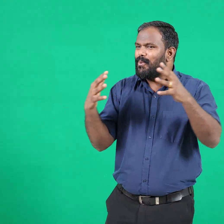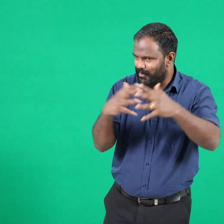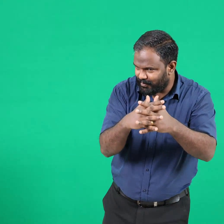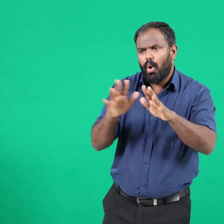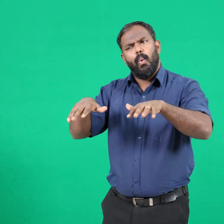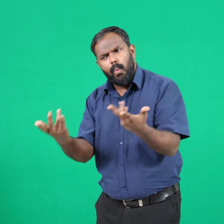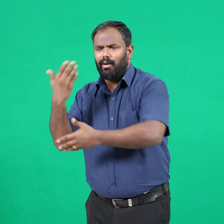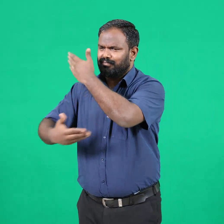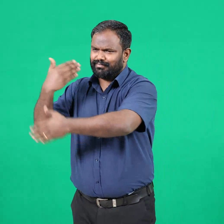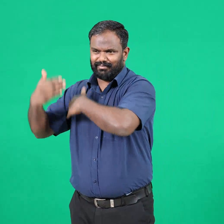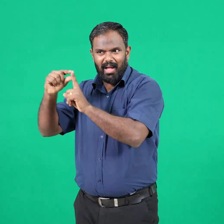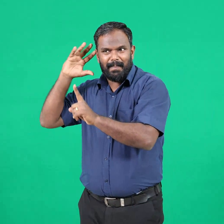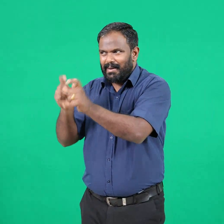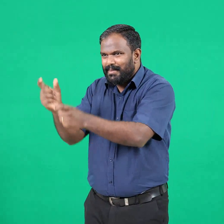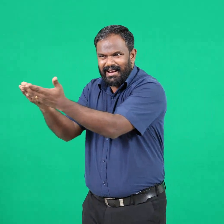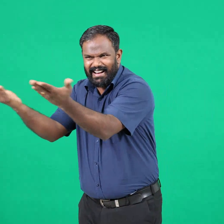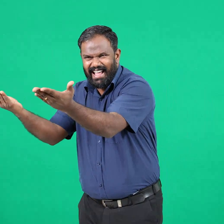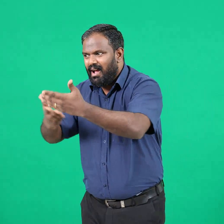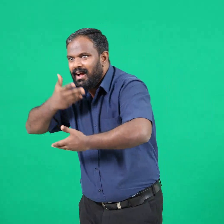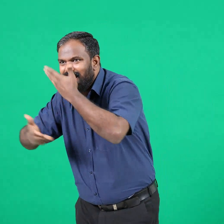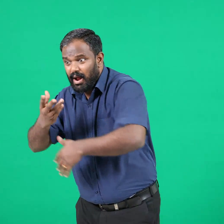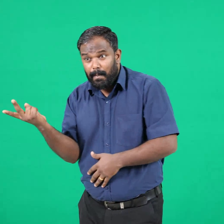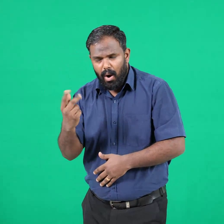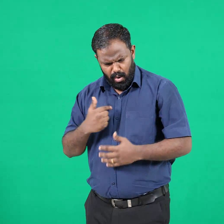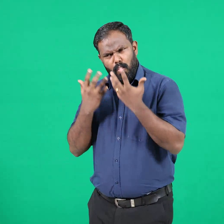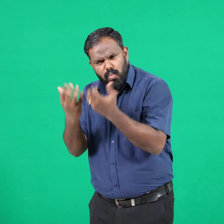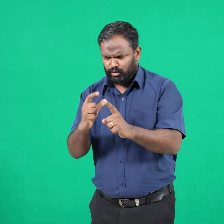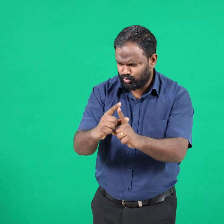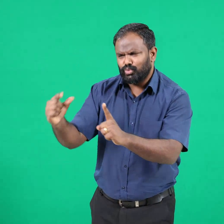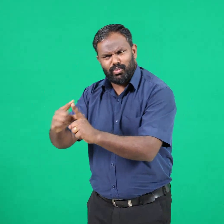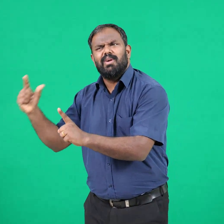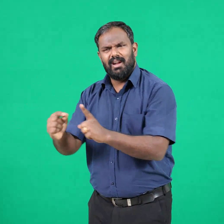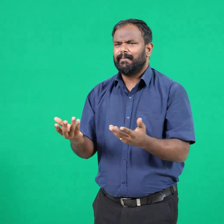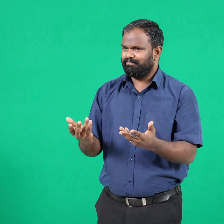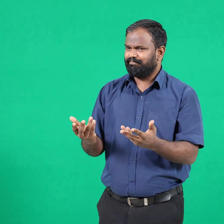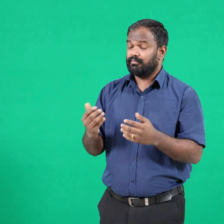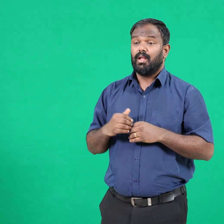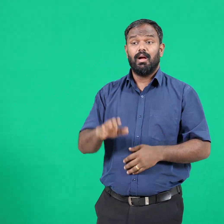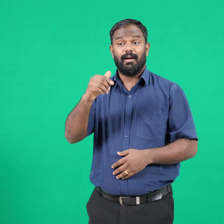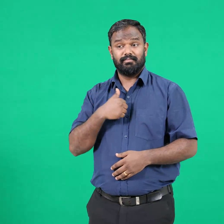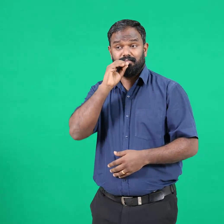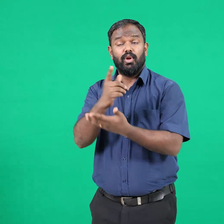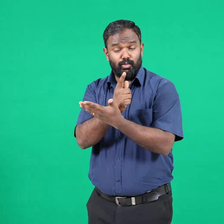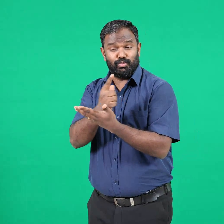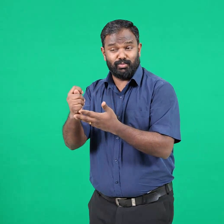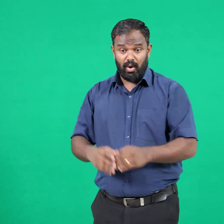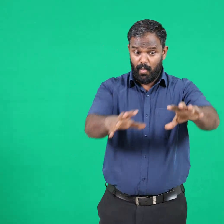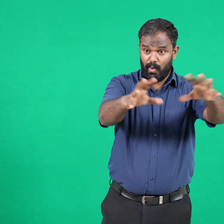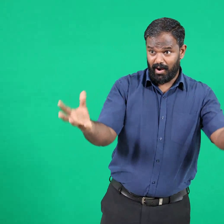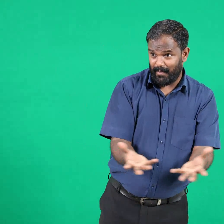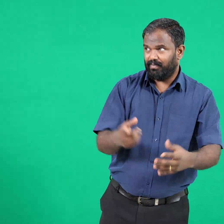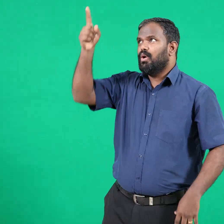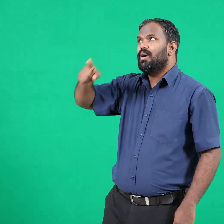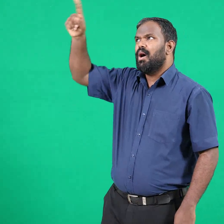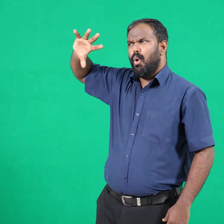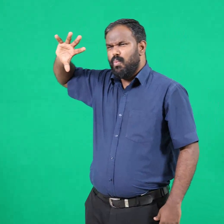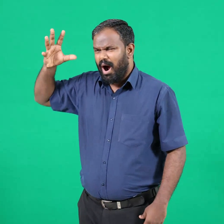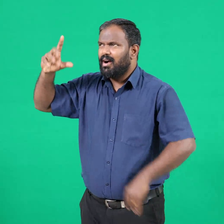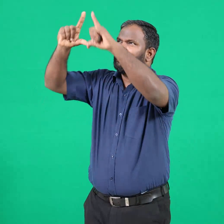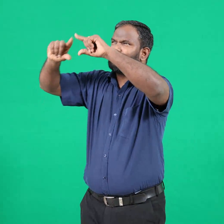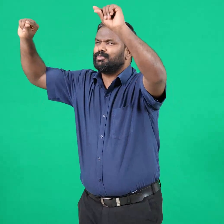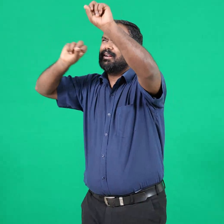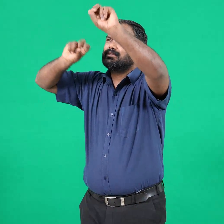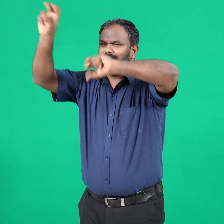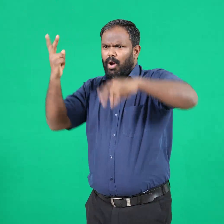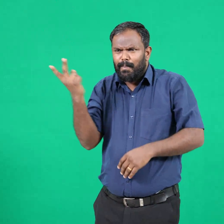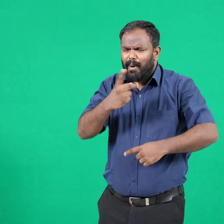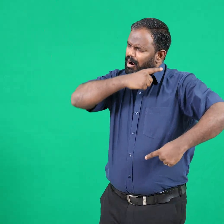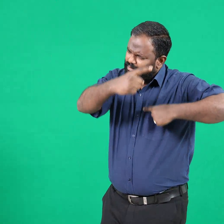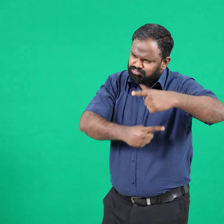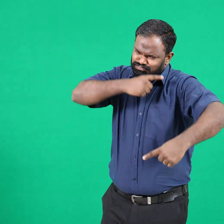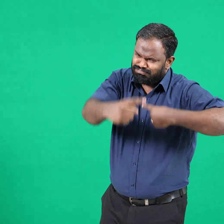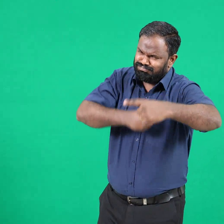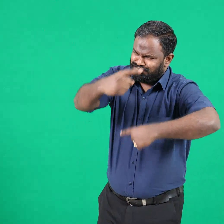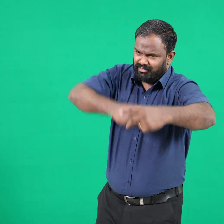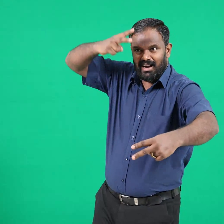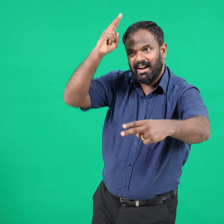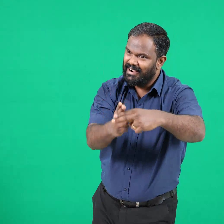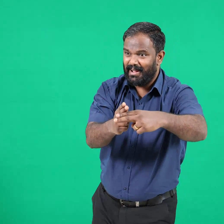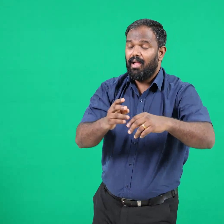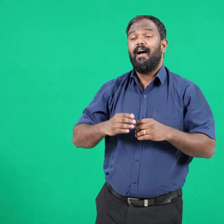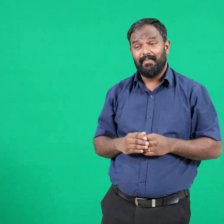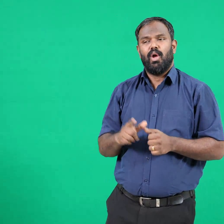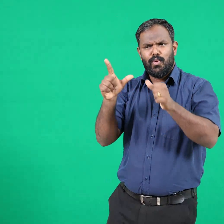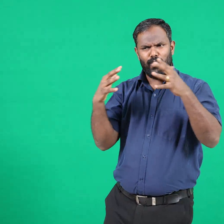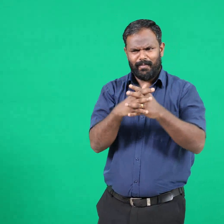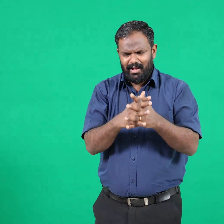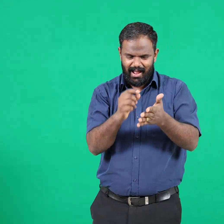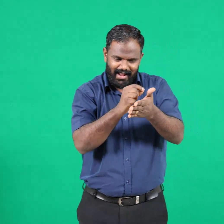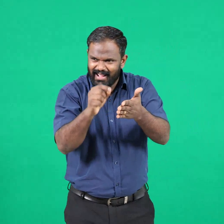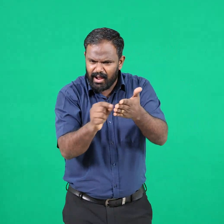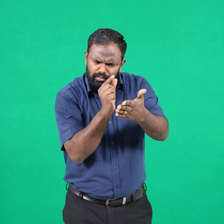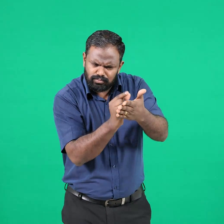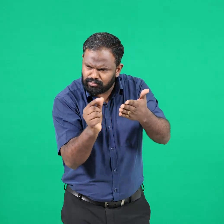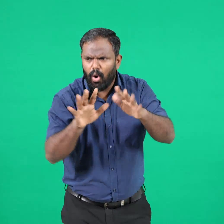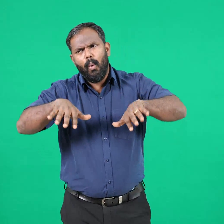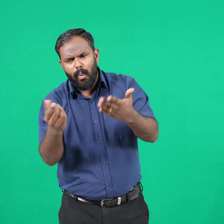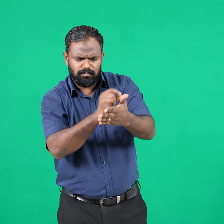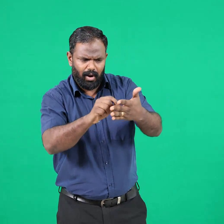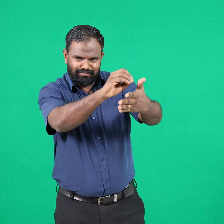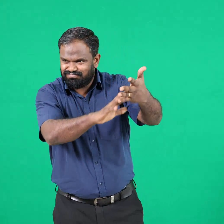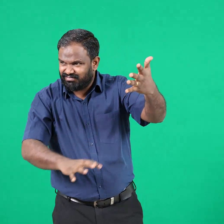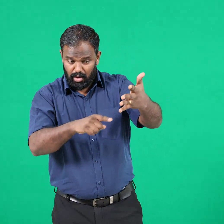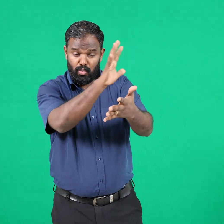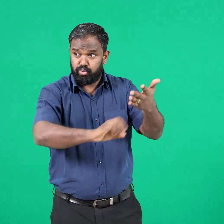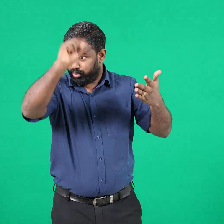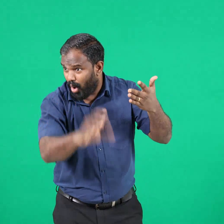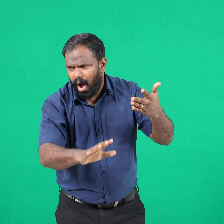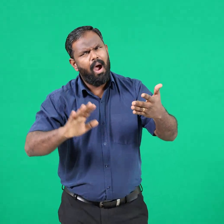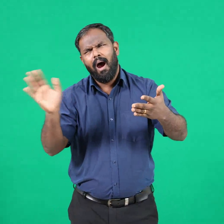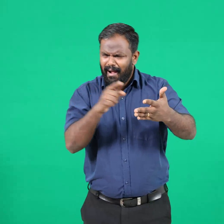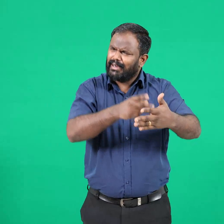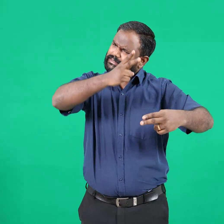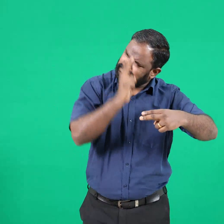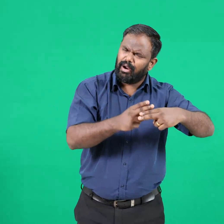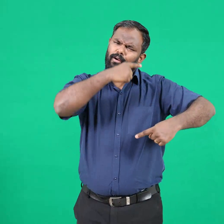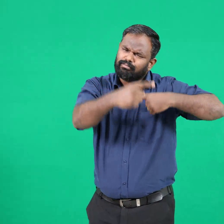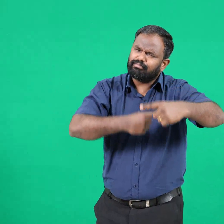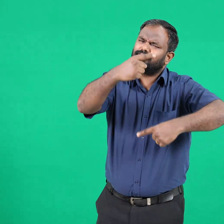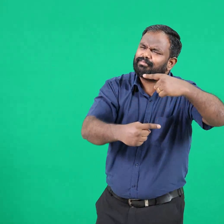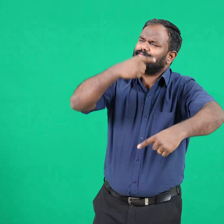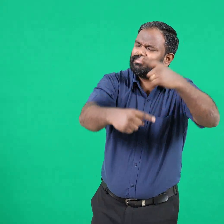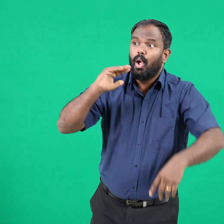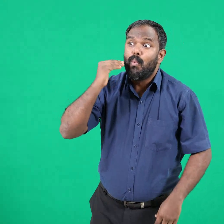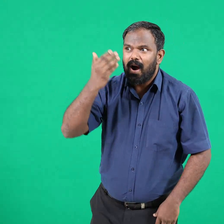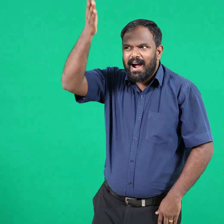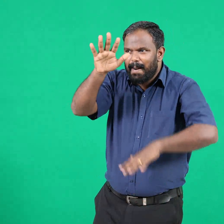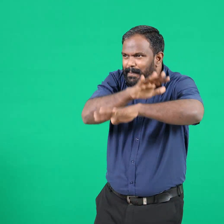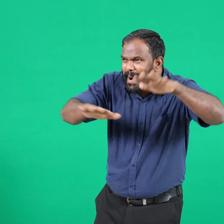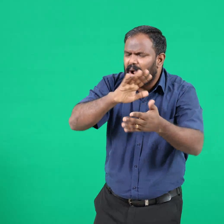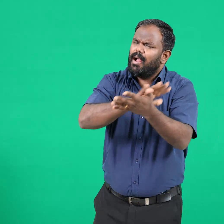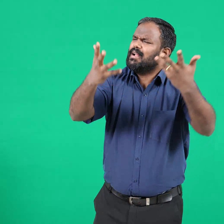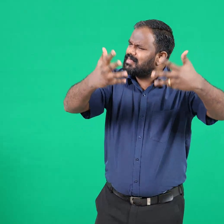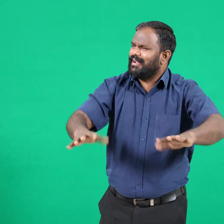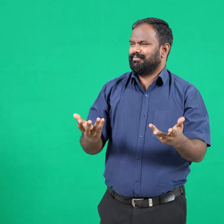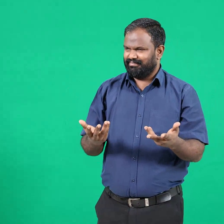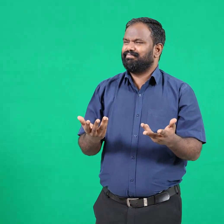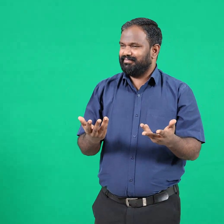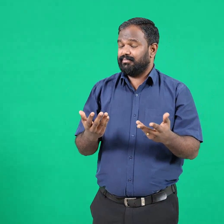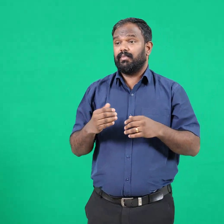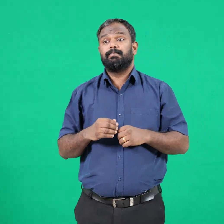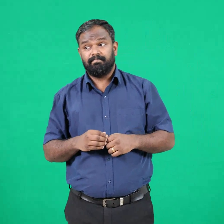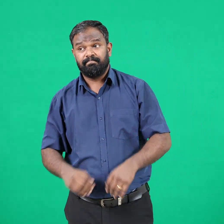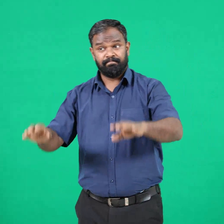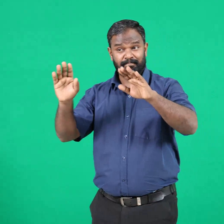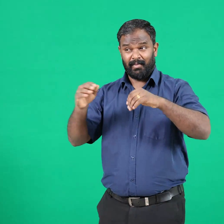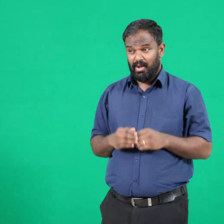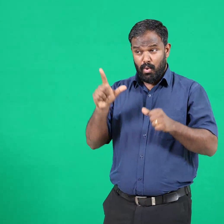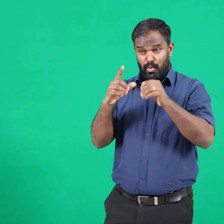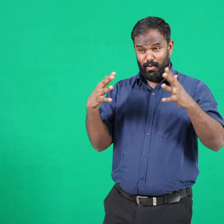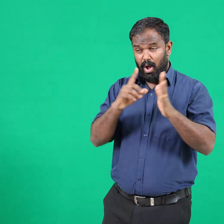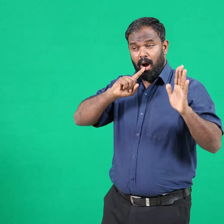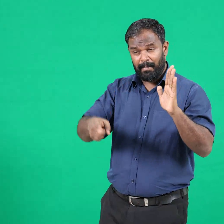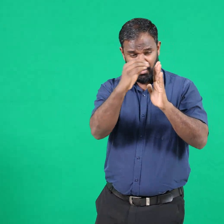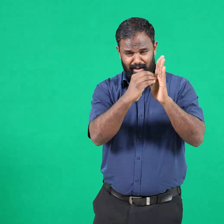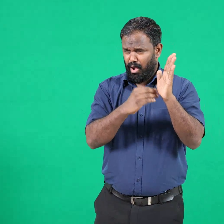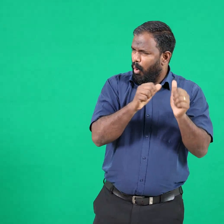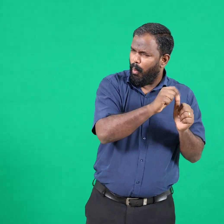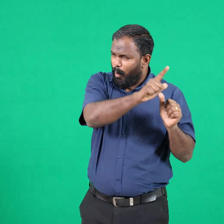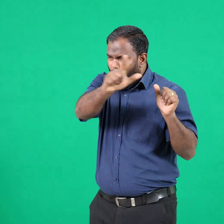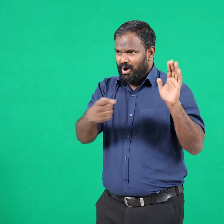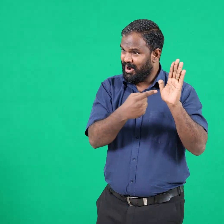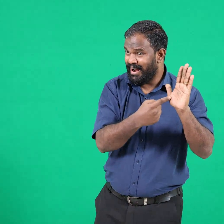For I tell you truly, until heaven and earth pass away, not a single jot, not a stroke of a pen, will disappear from the Law until everything is accomplished.